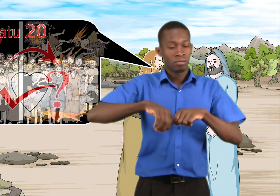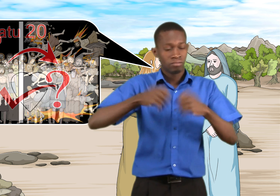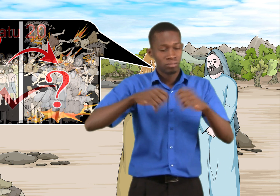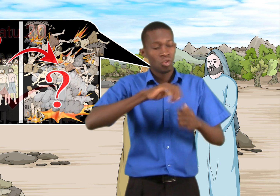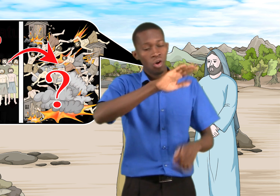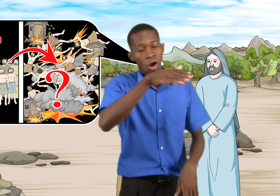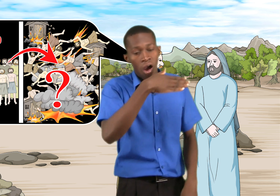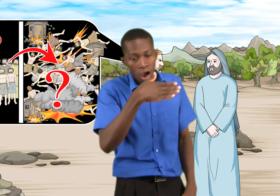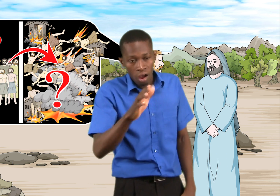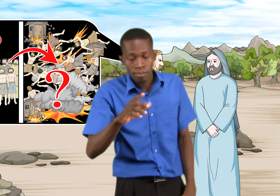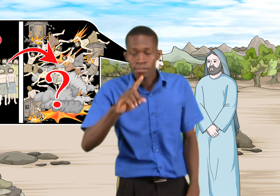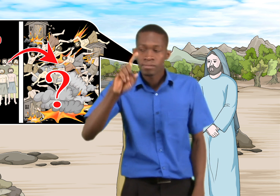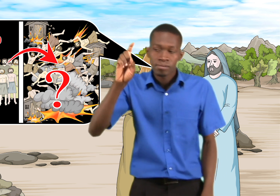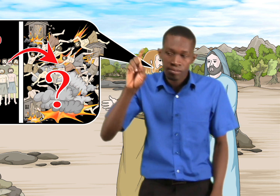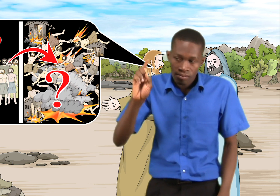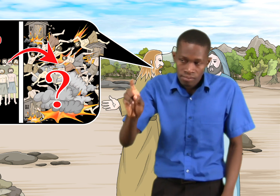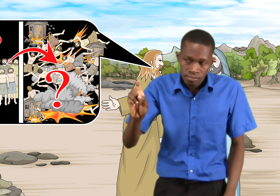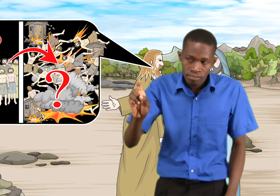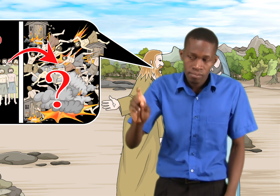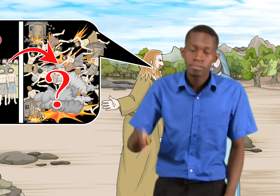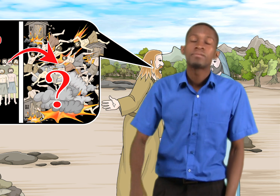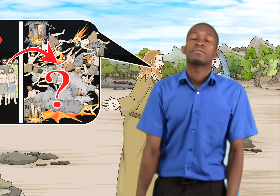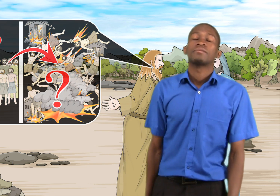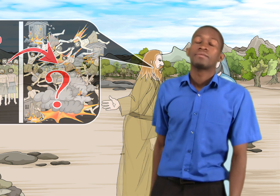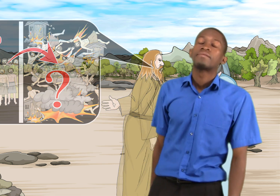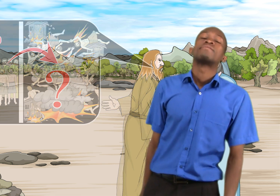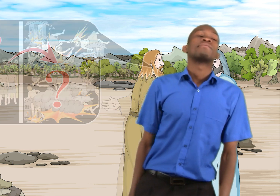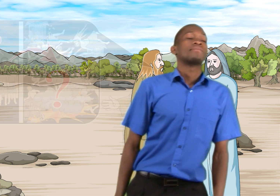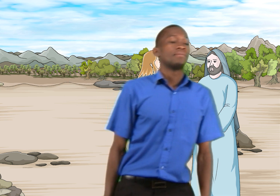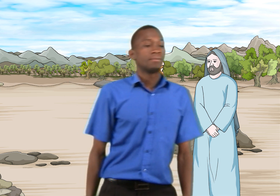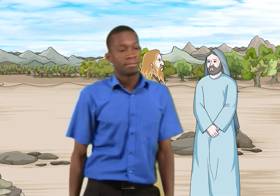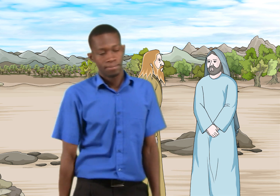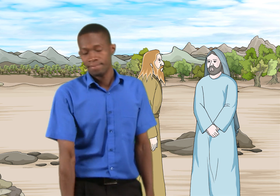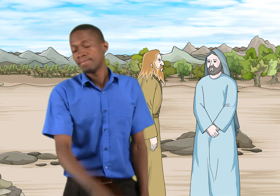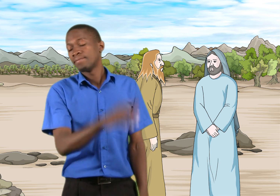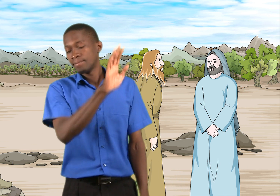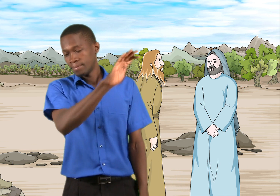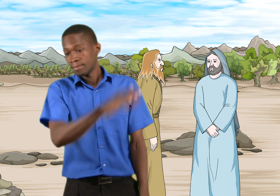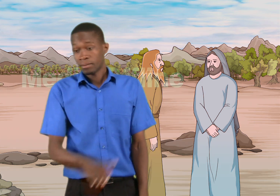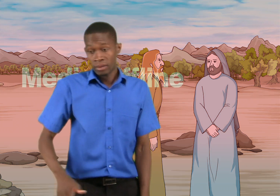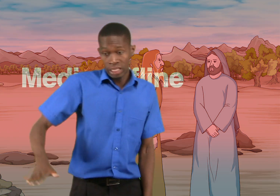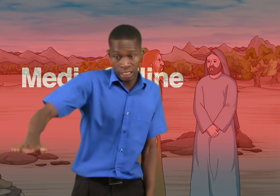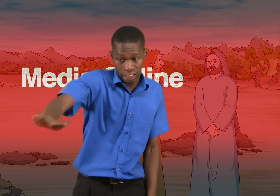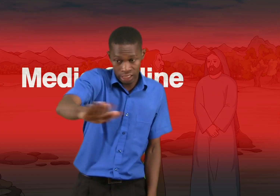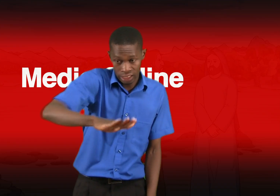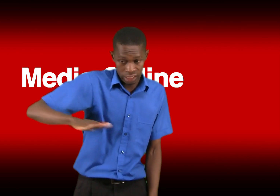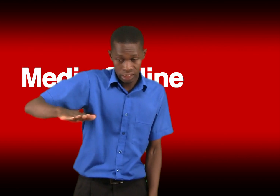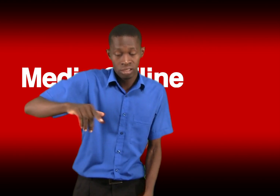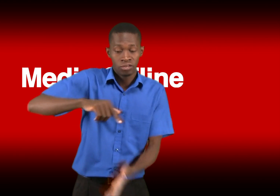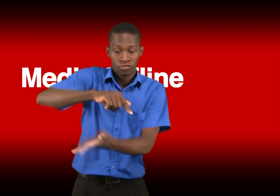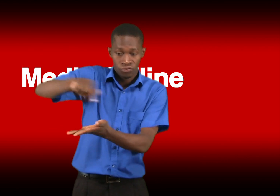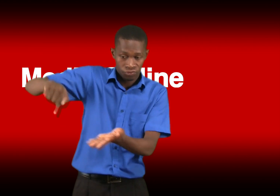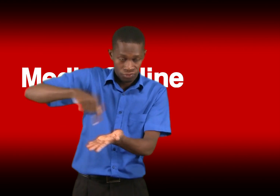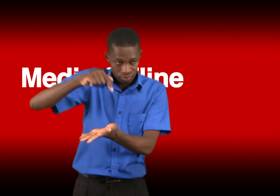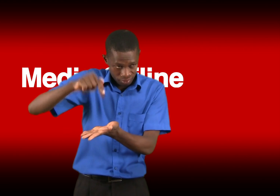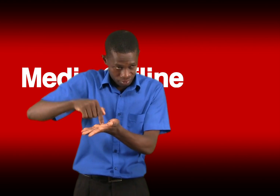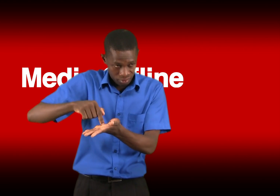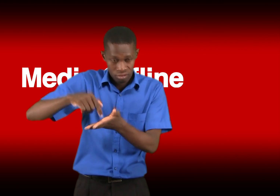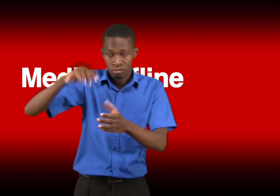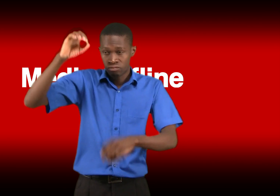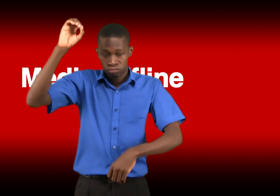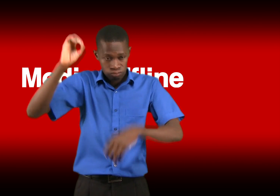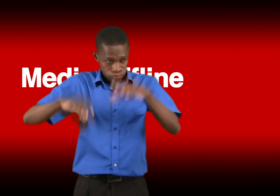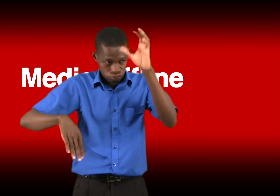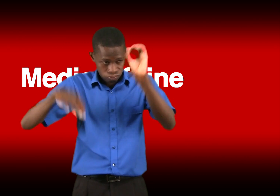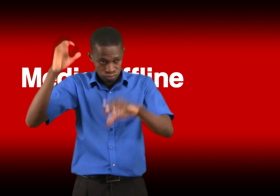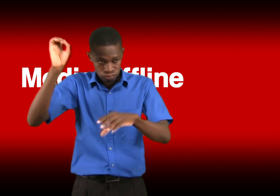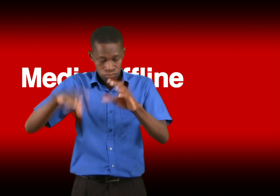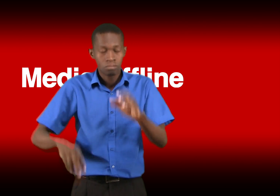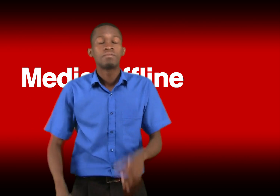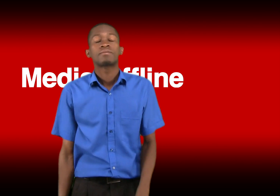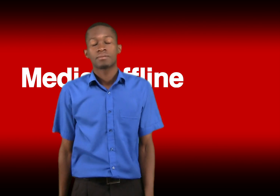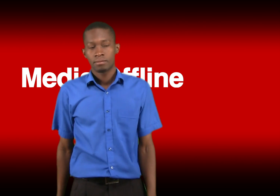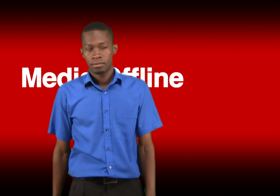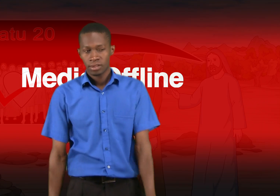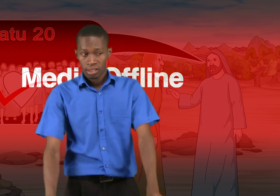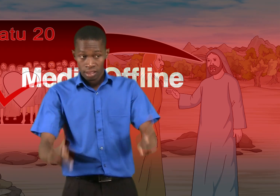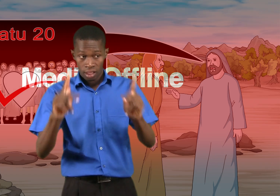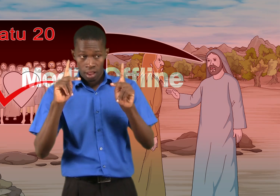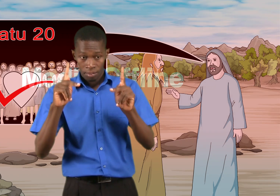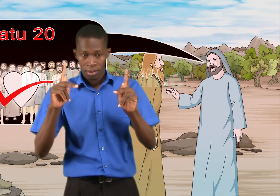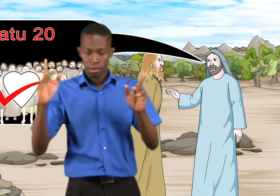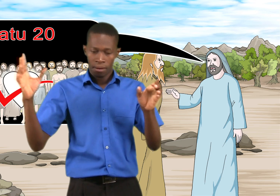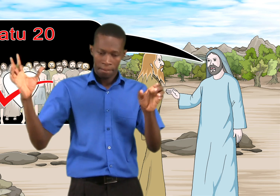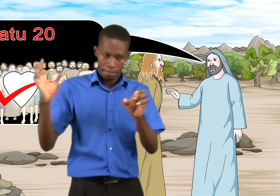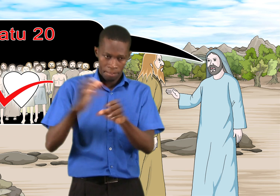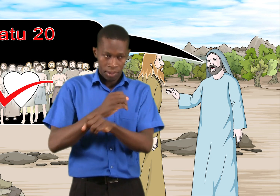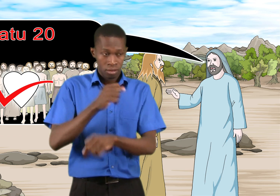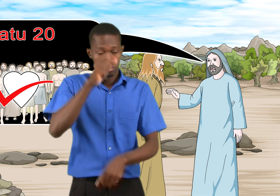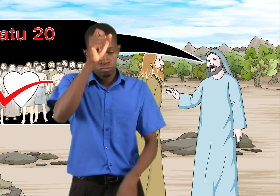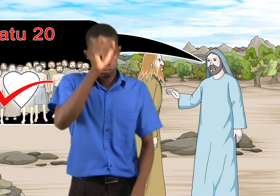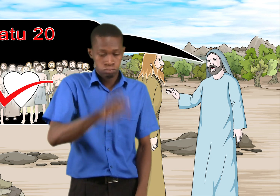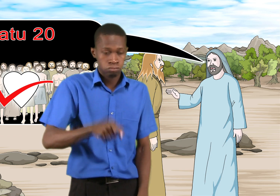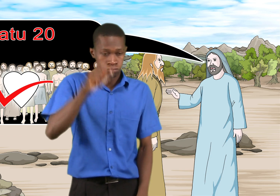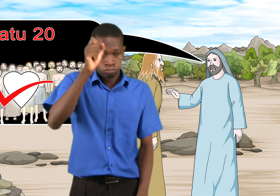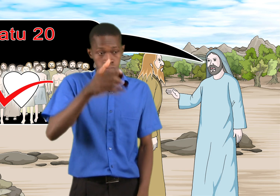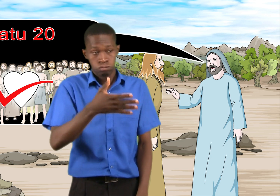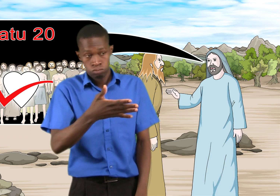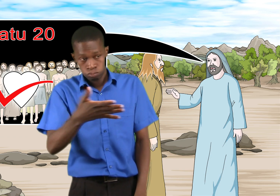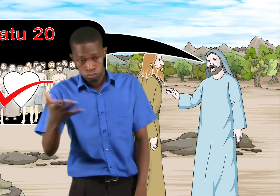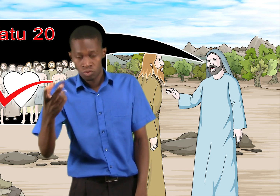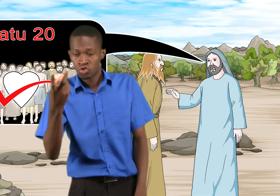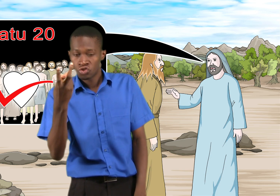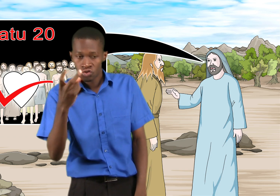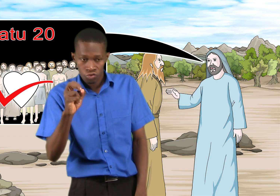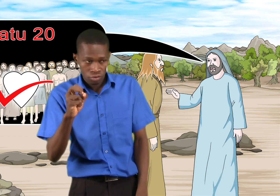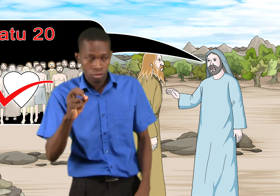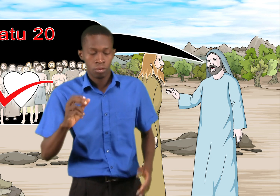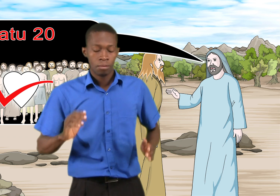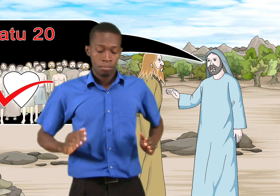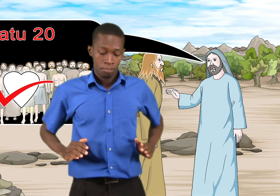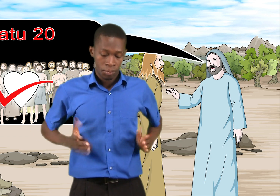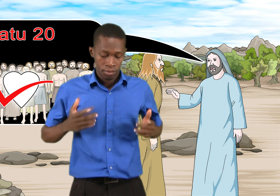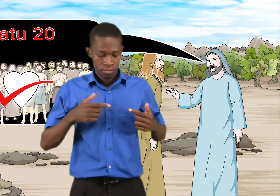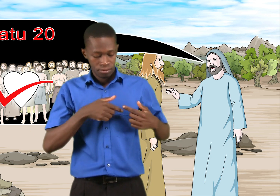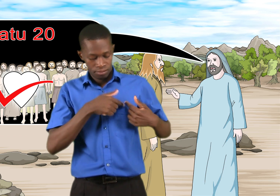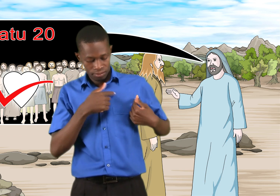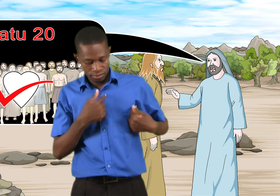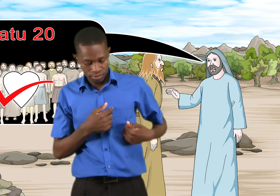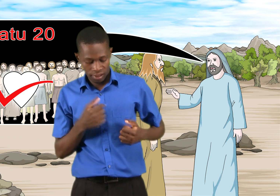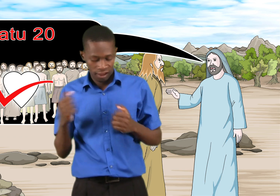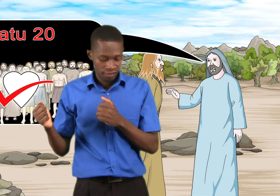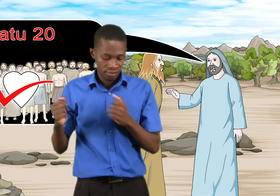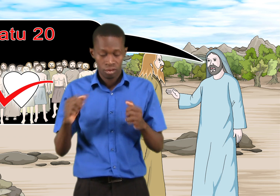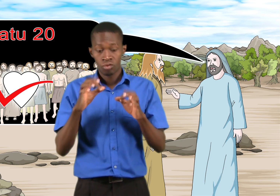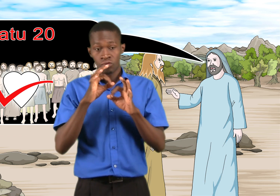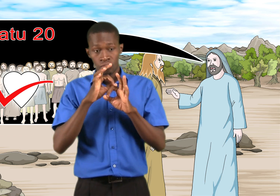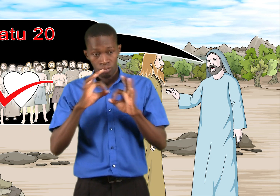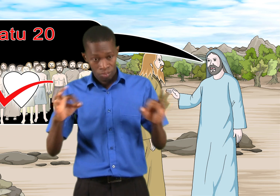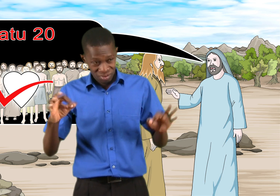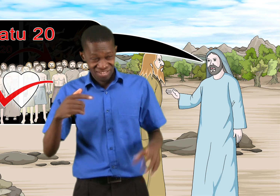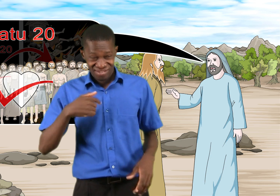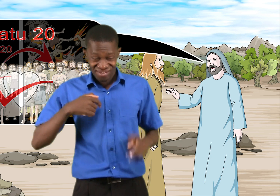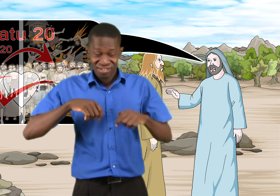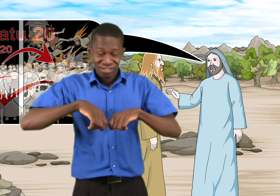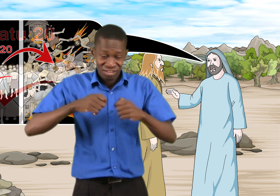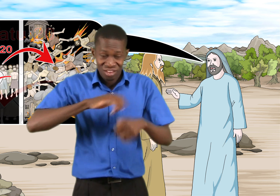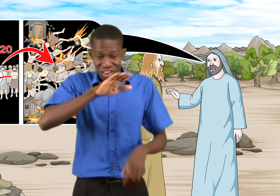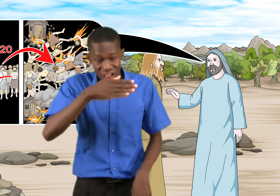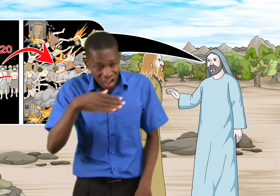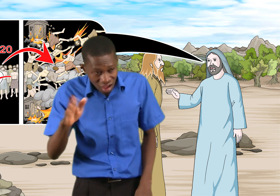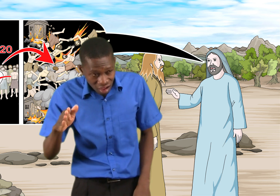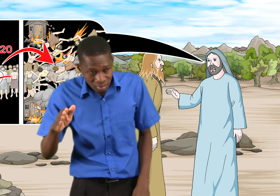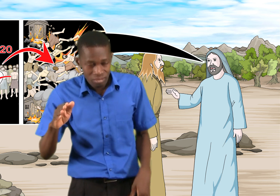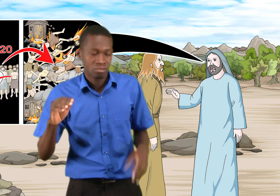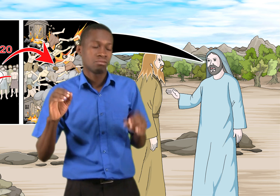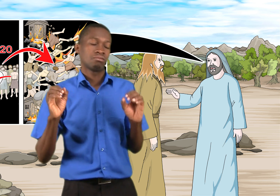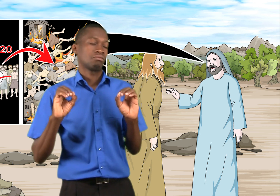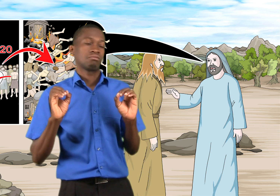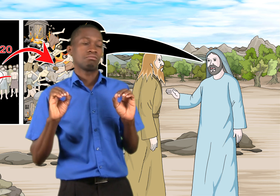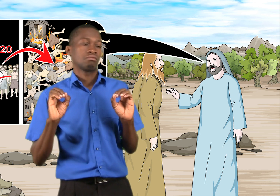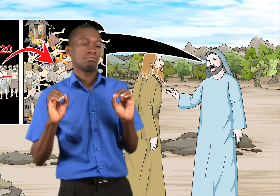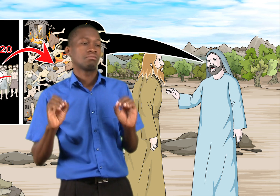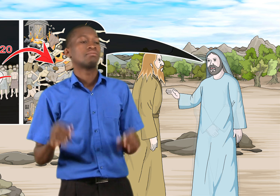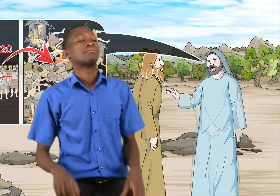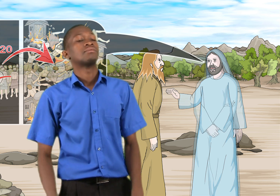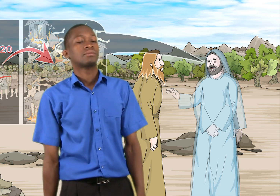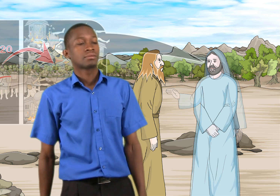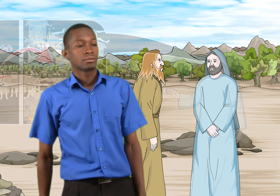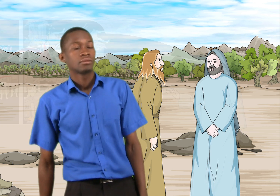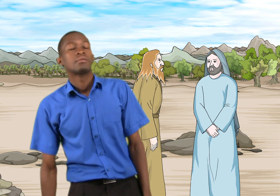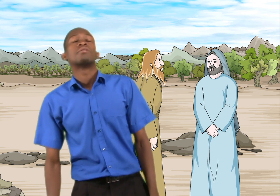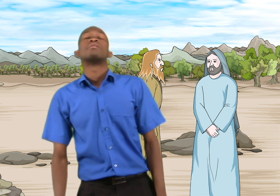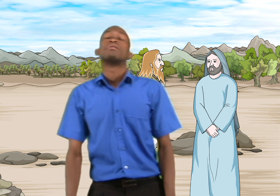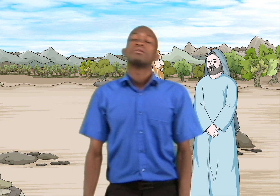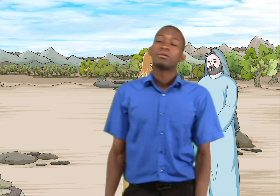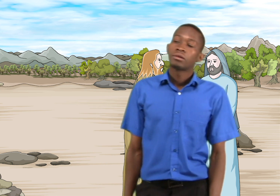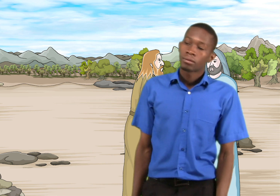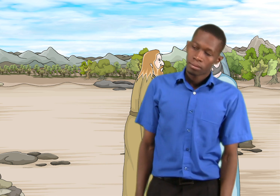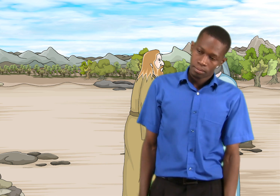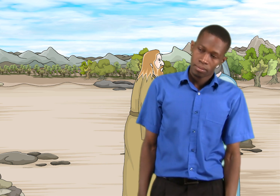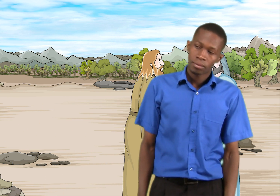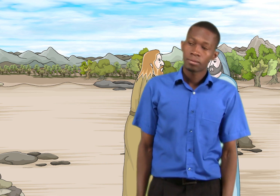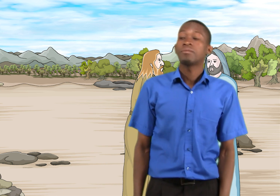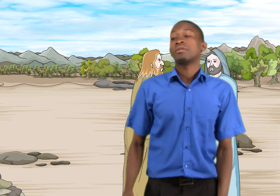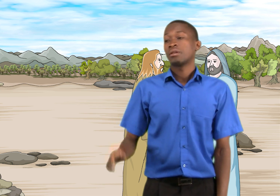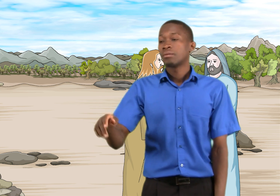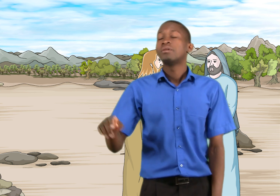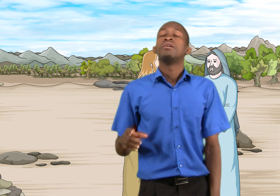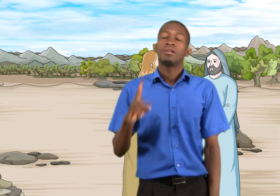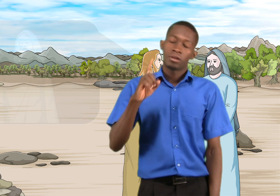He answered, “On account of the twenty, I will not destroy it.”